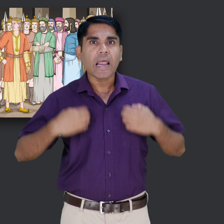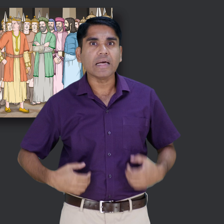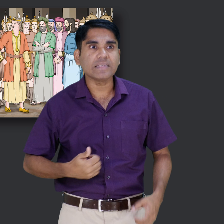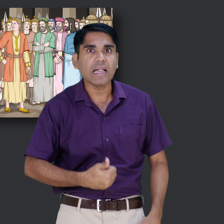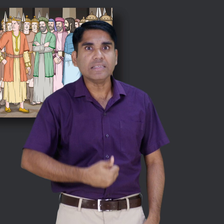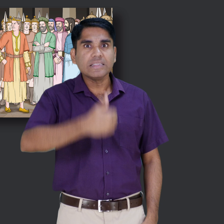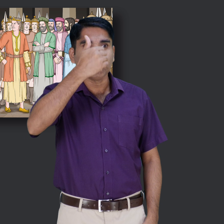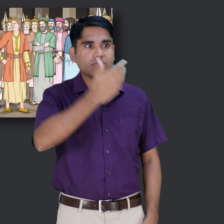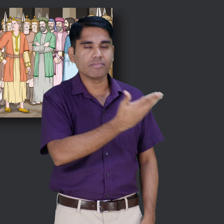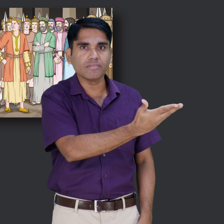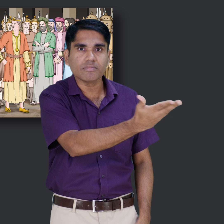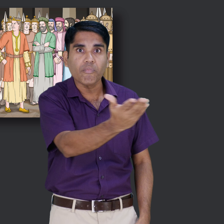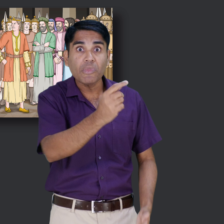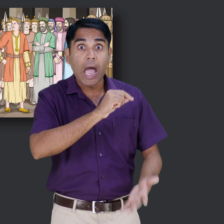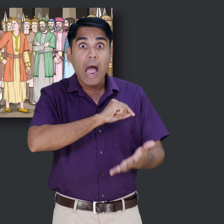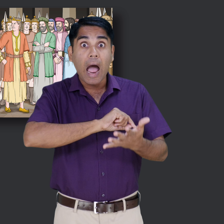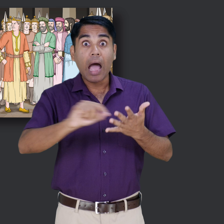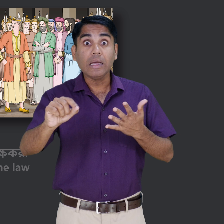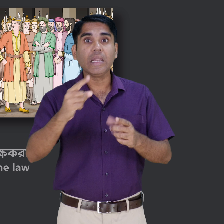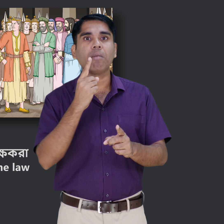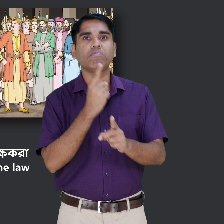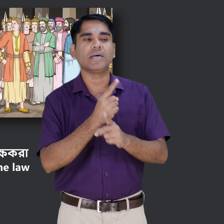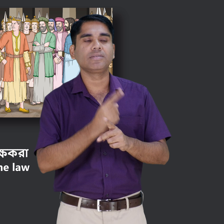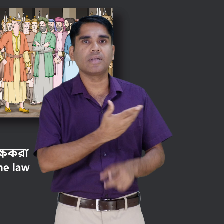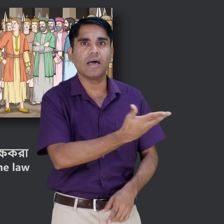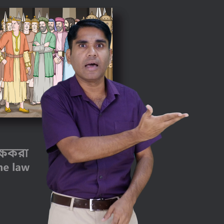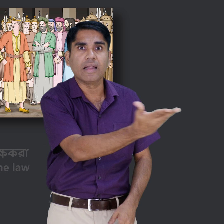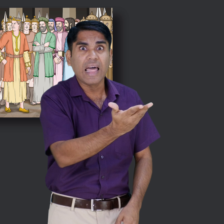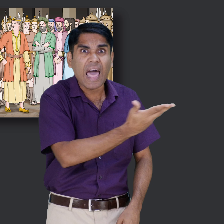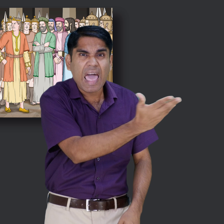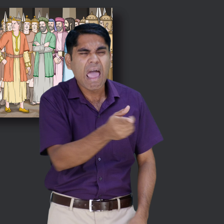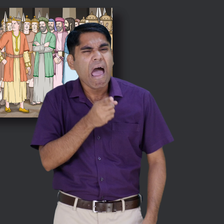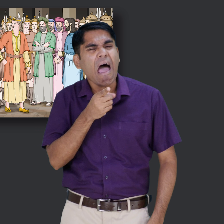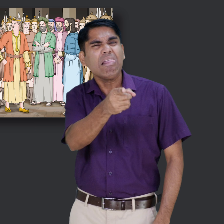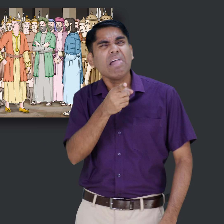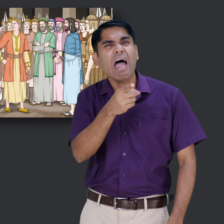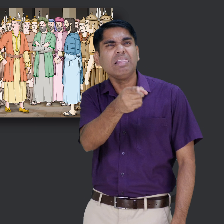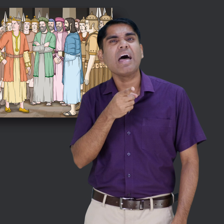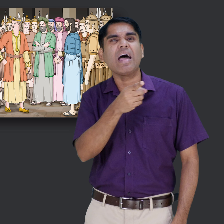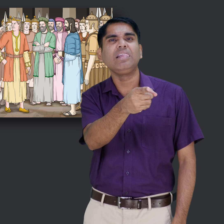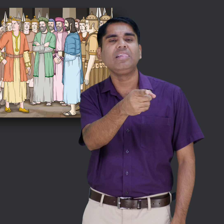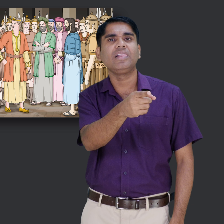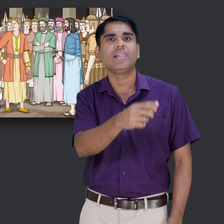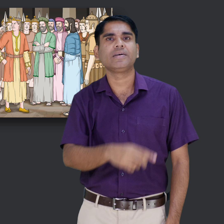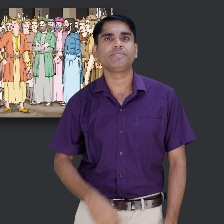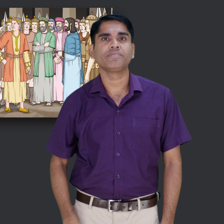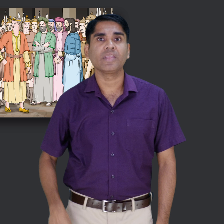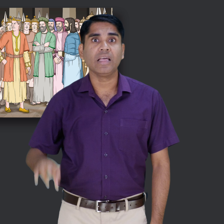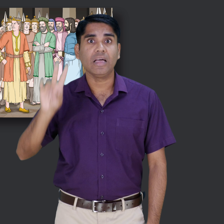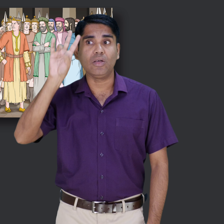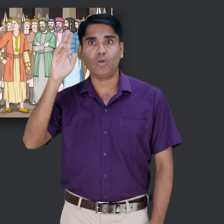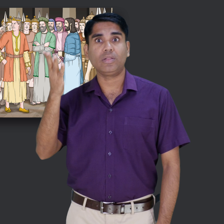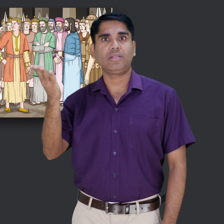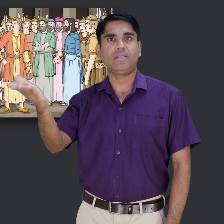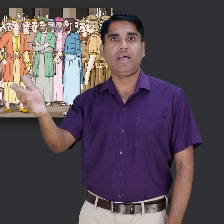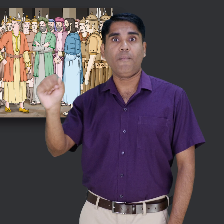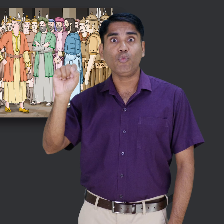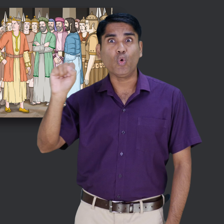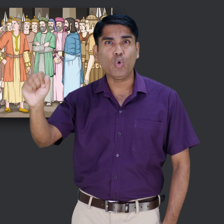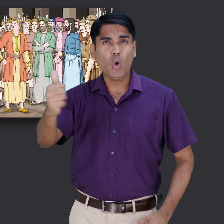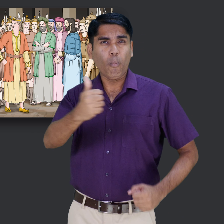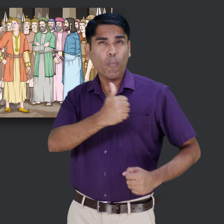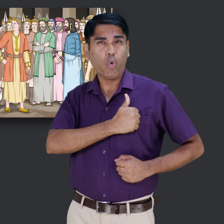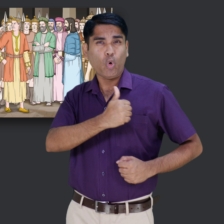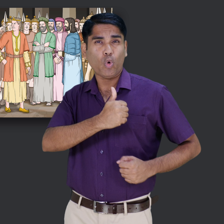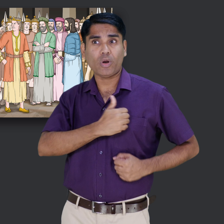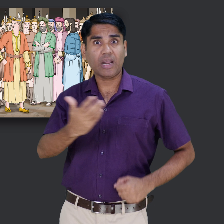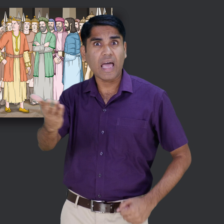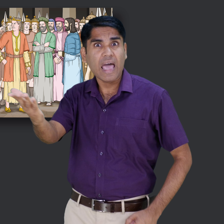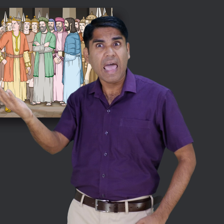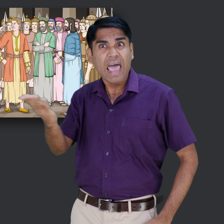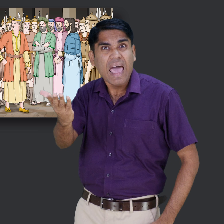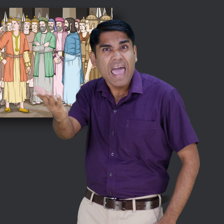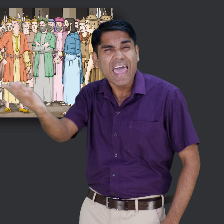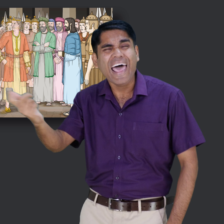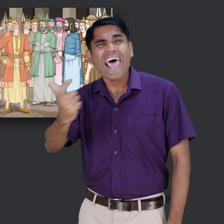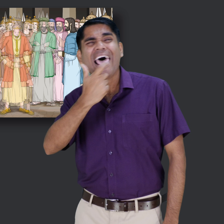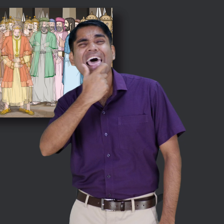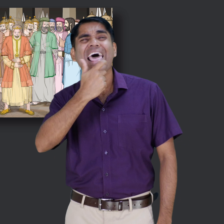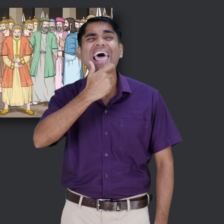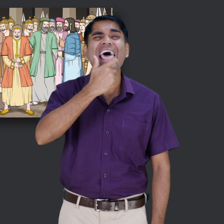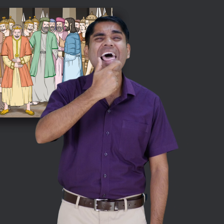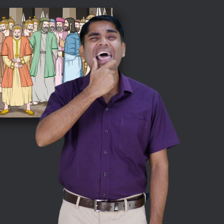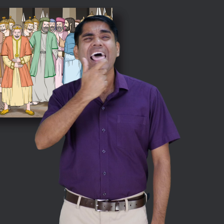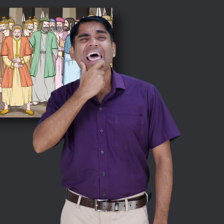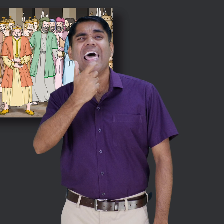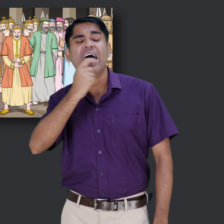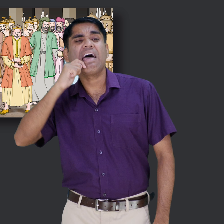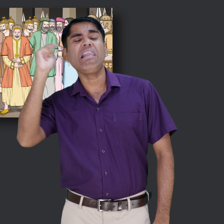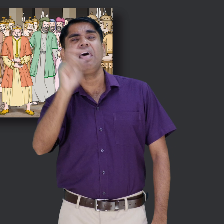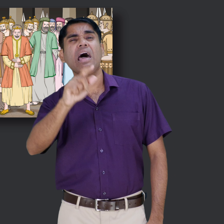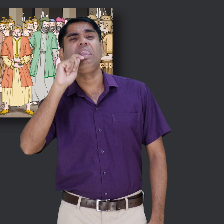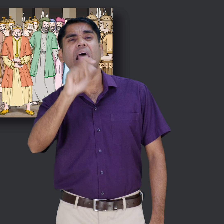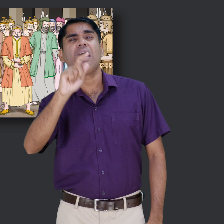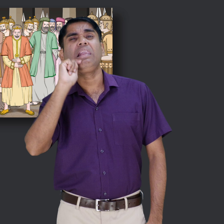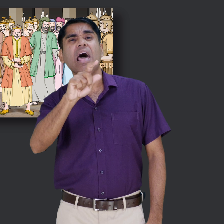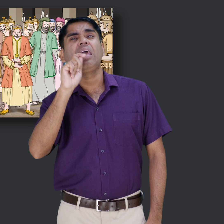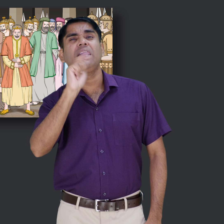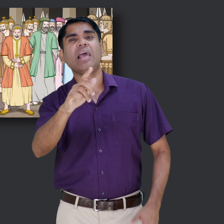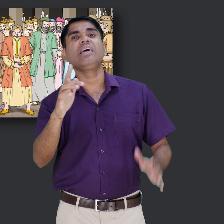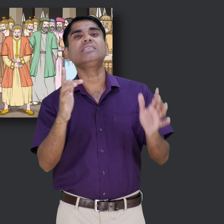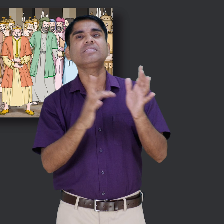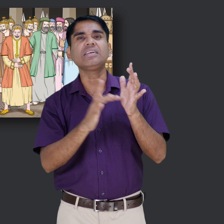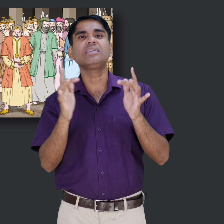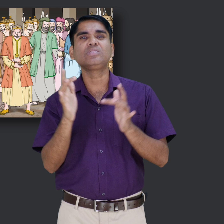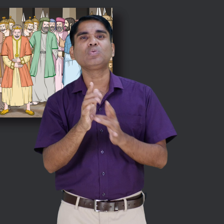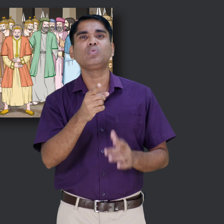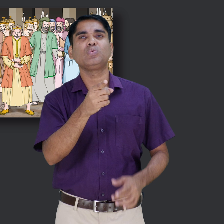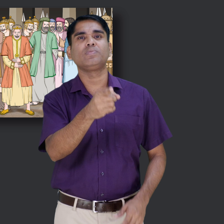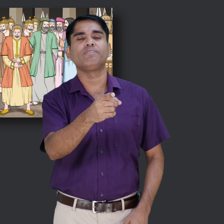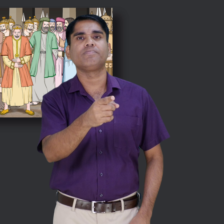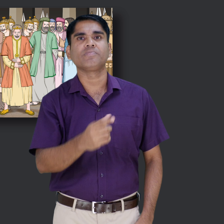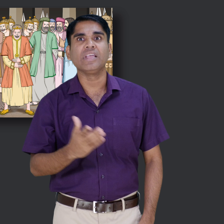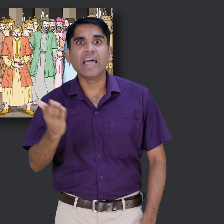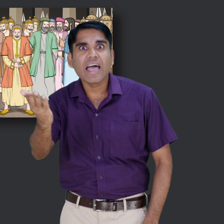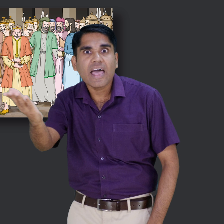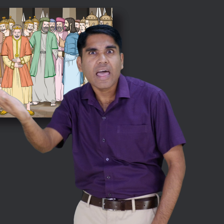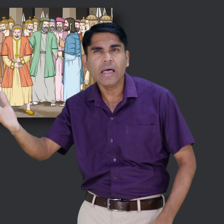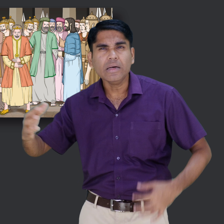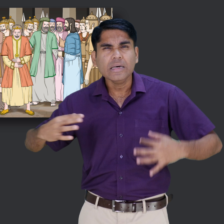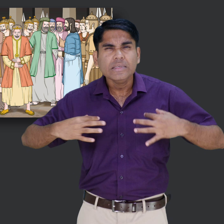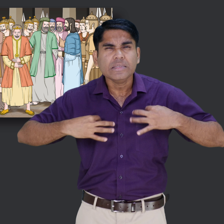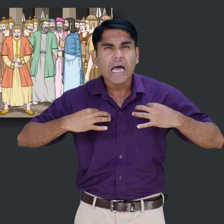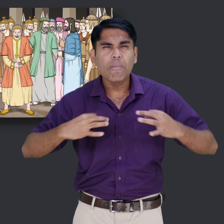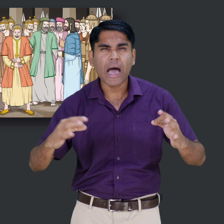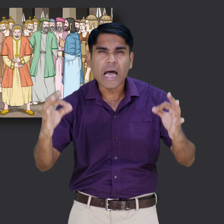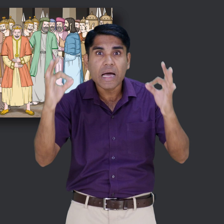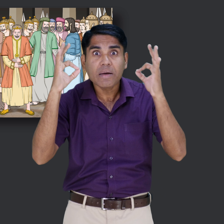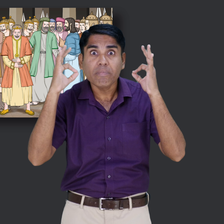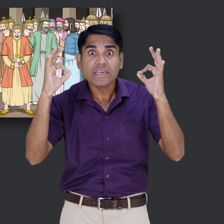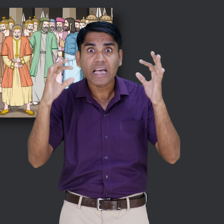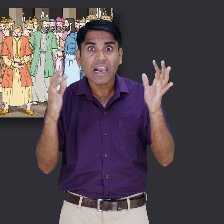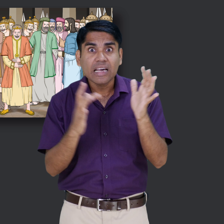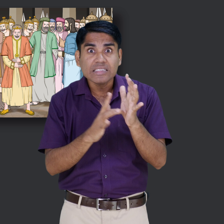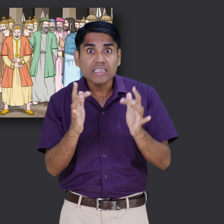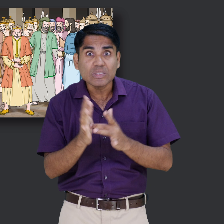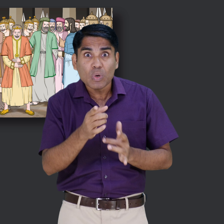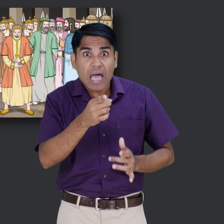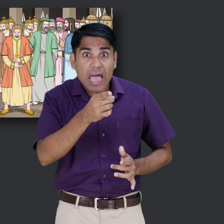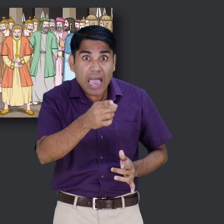Meanwhile, the chief priests and scribes stood there, vehemently accusing Him.